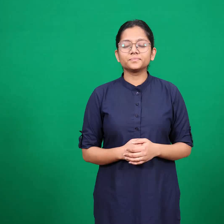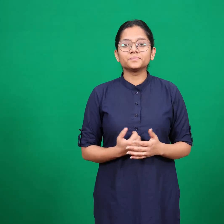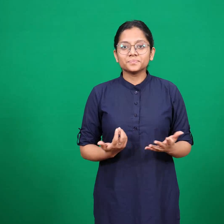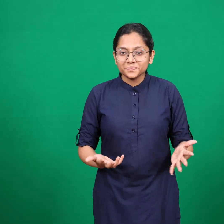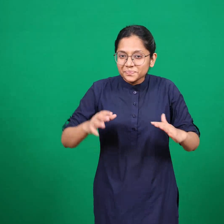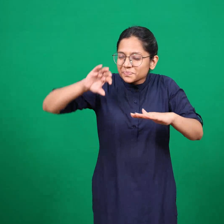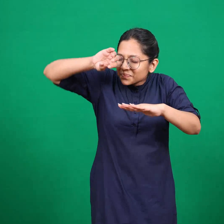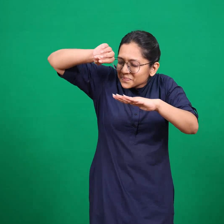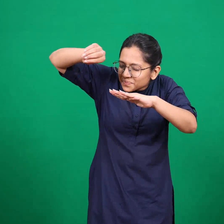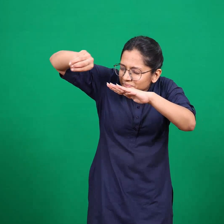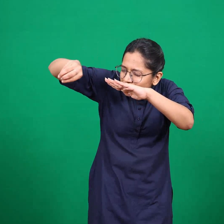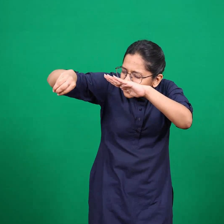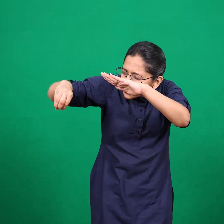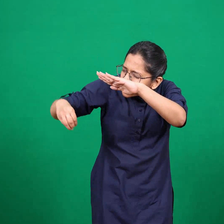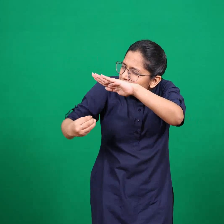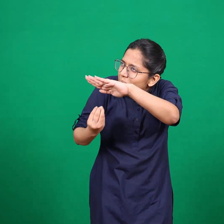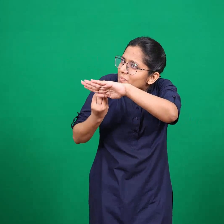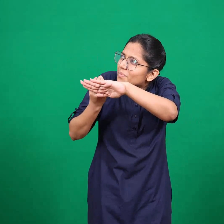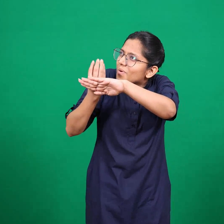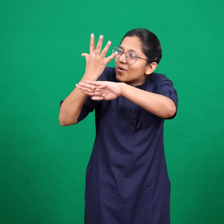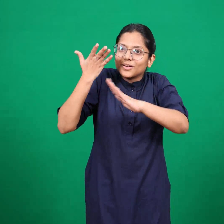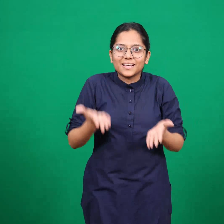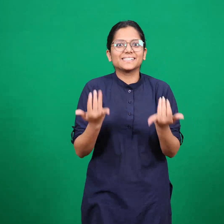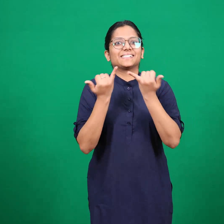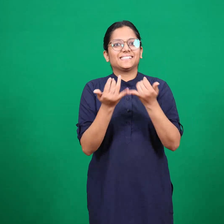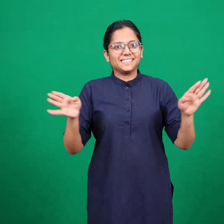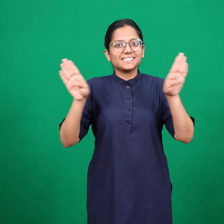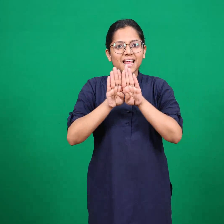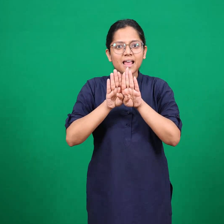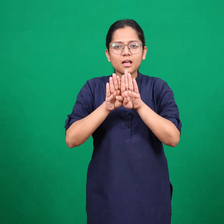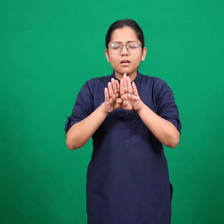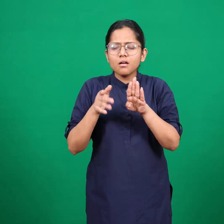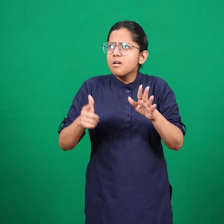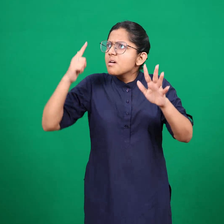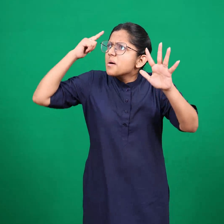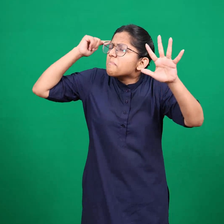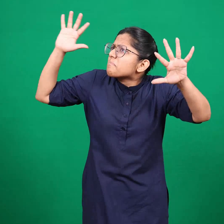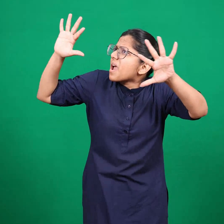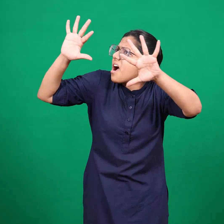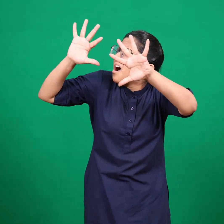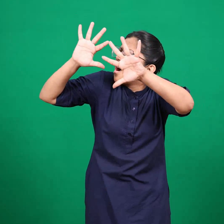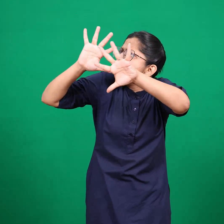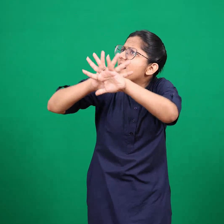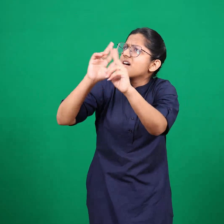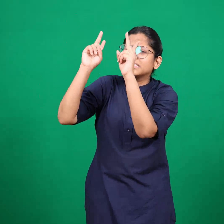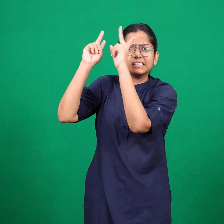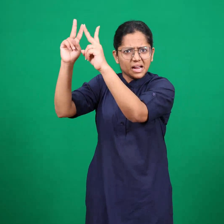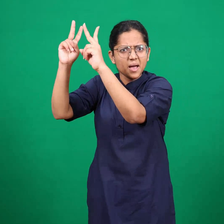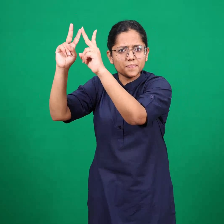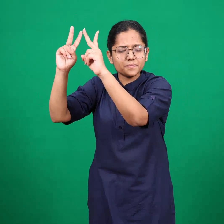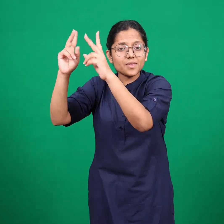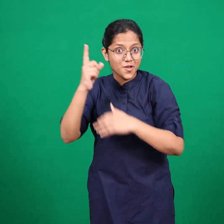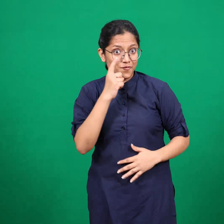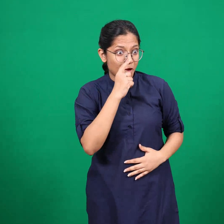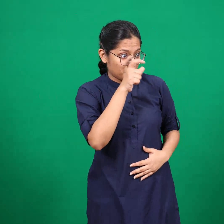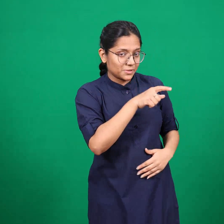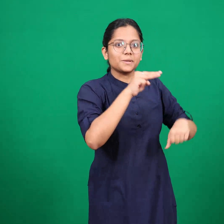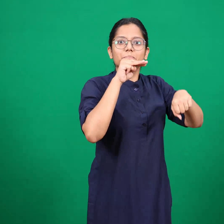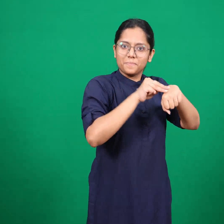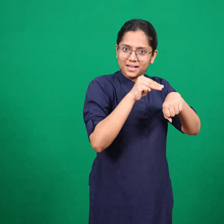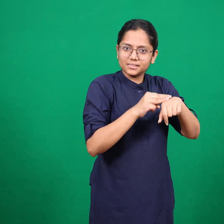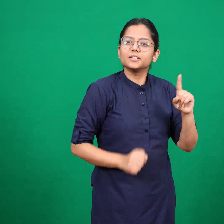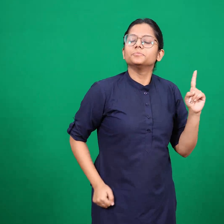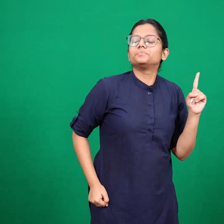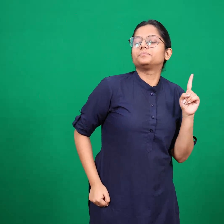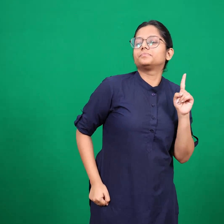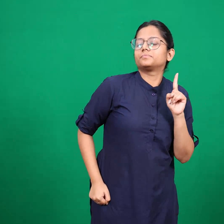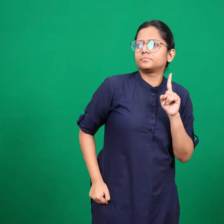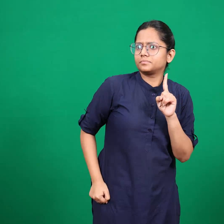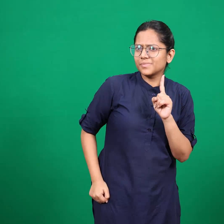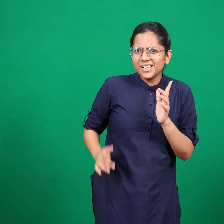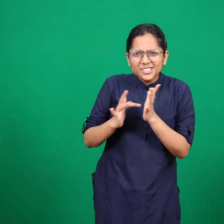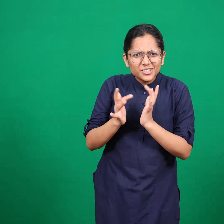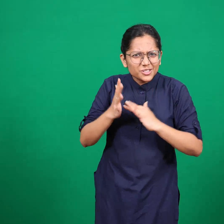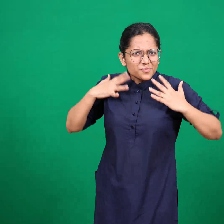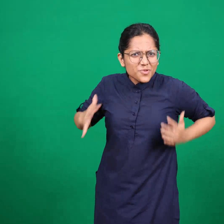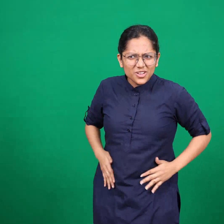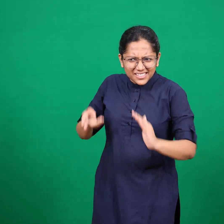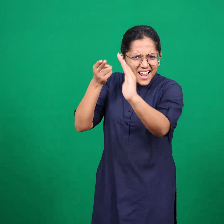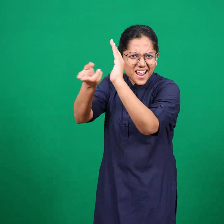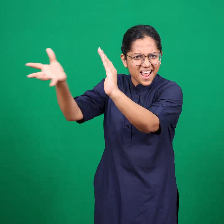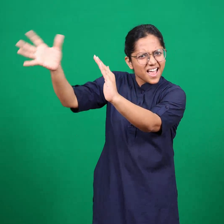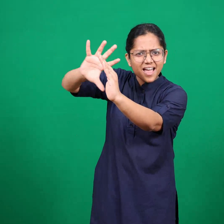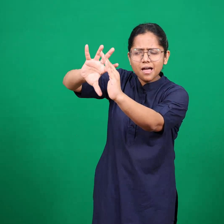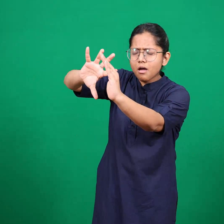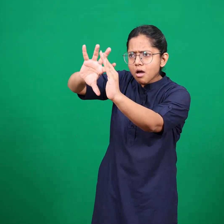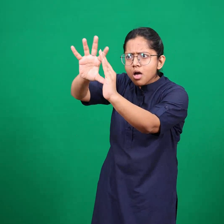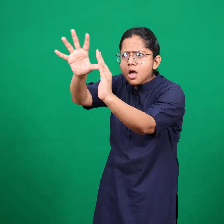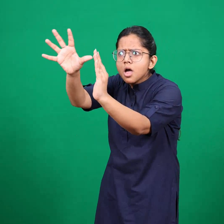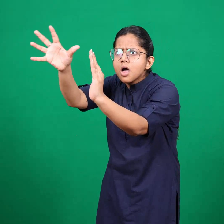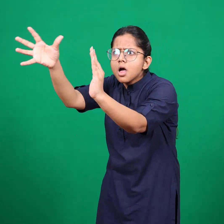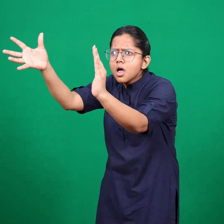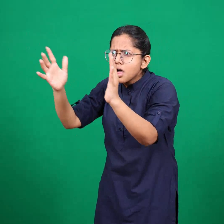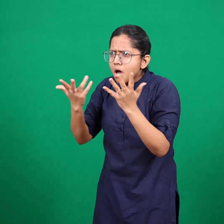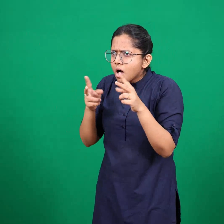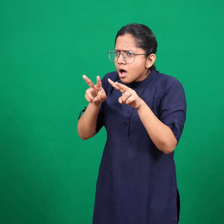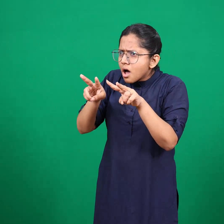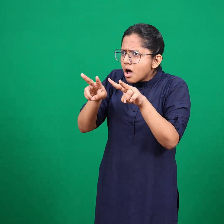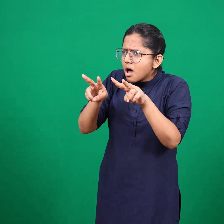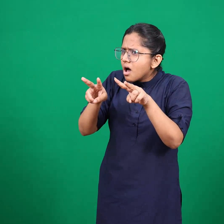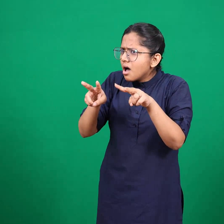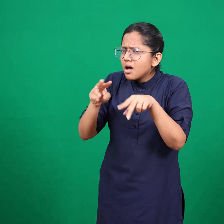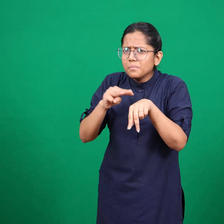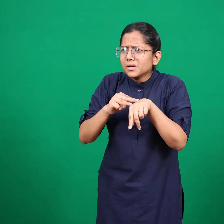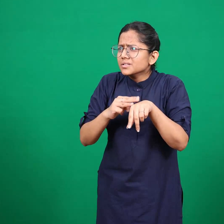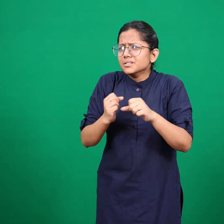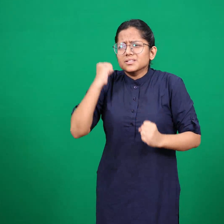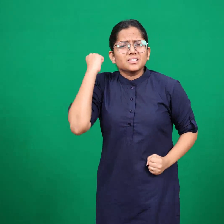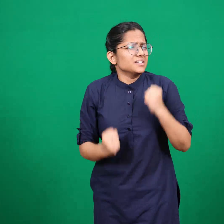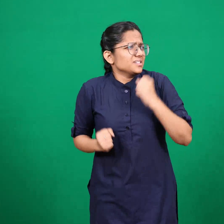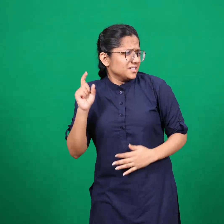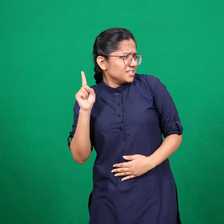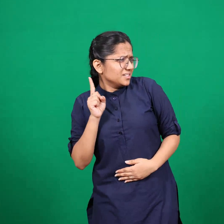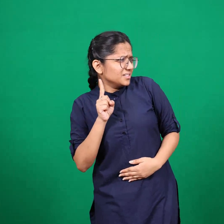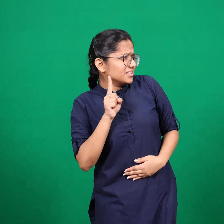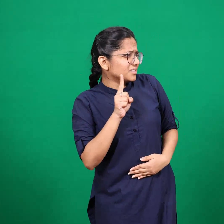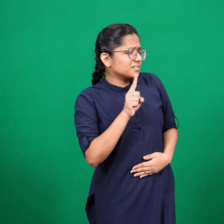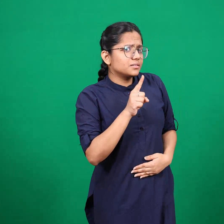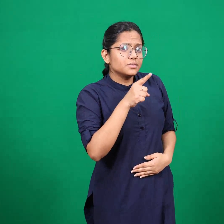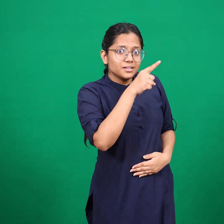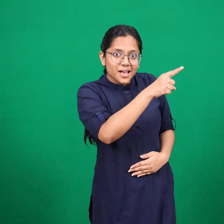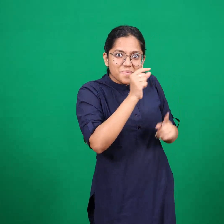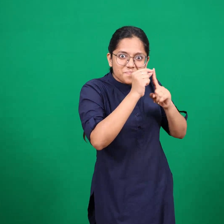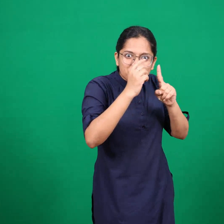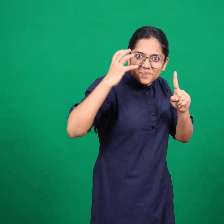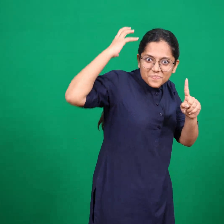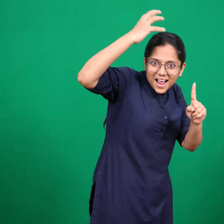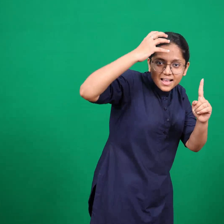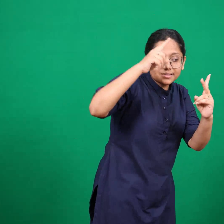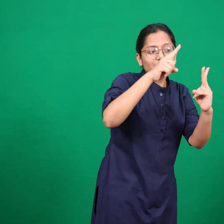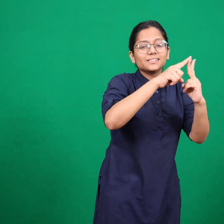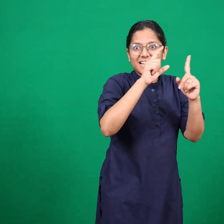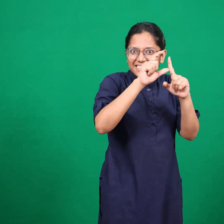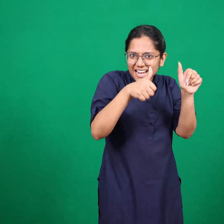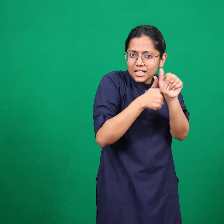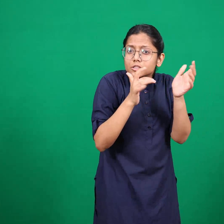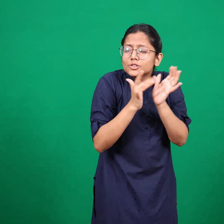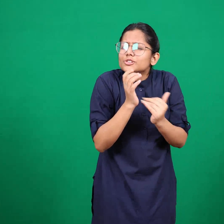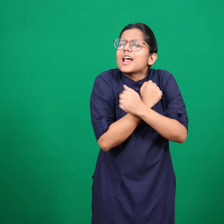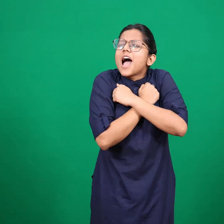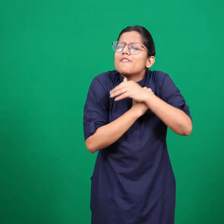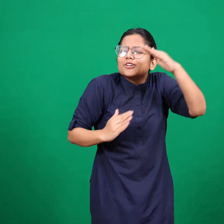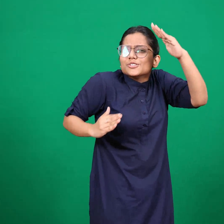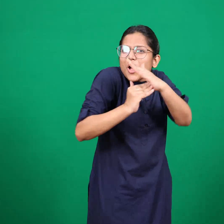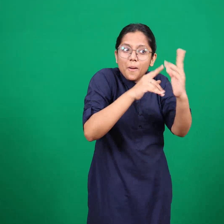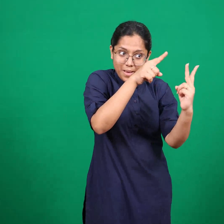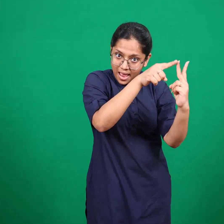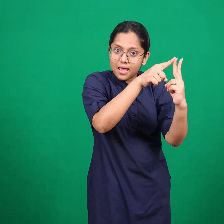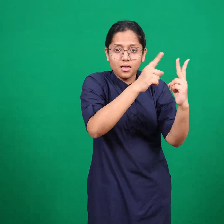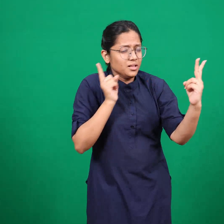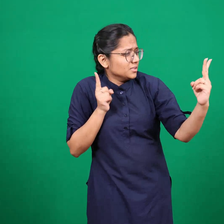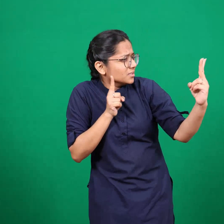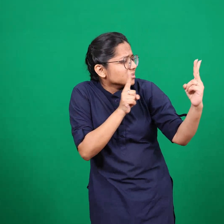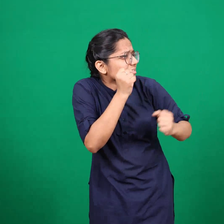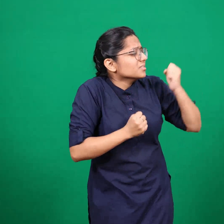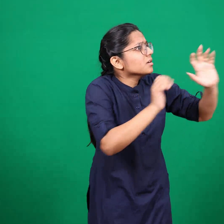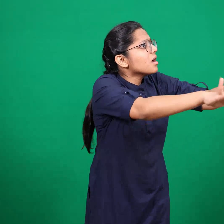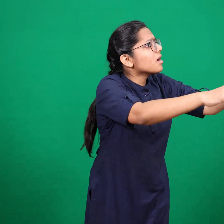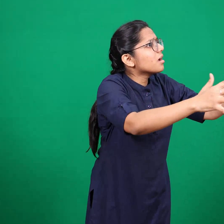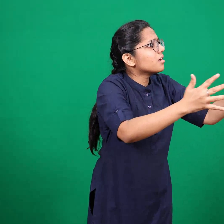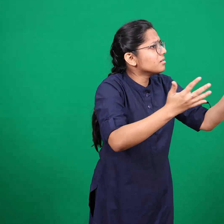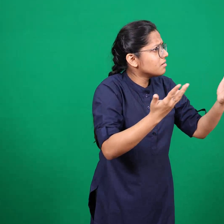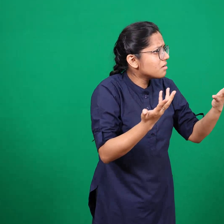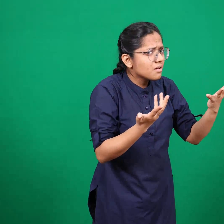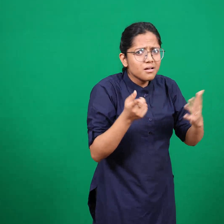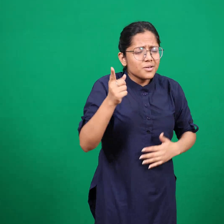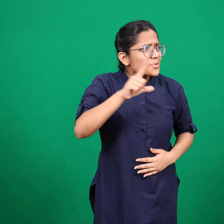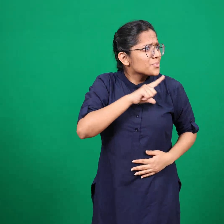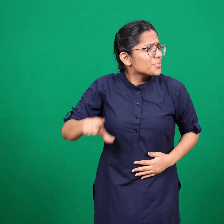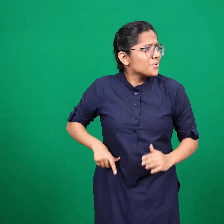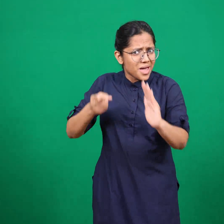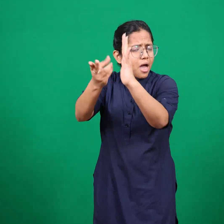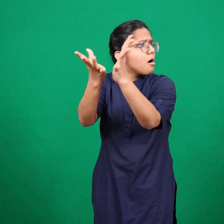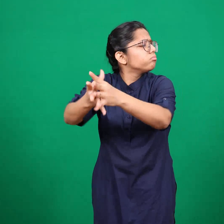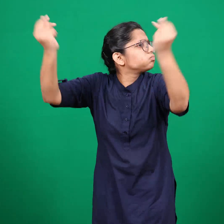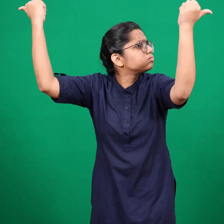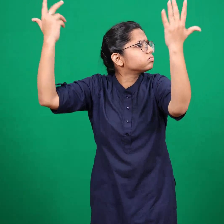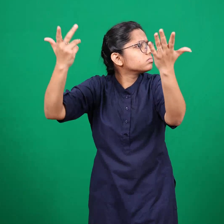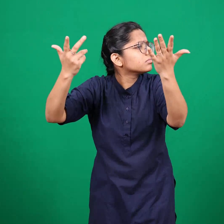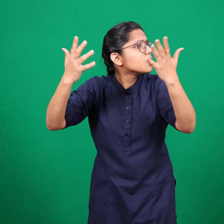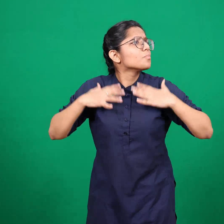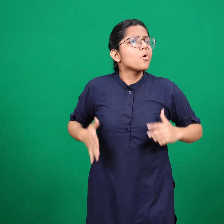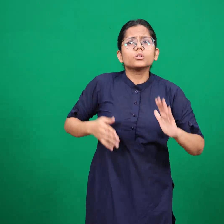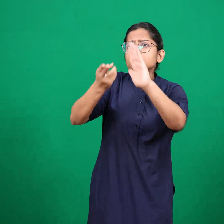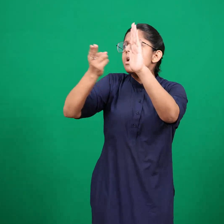Early on the first day of the week, while it was still dark, Mary Magdalene went to the tomb and saw that the stone had been removed from the entrance. So she came running to Simon Peter and the other disciple, the one whom Jesus loved.